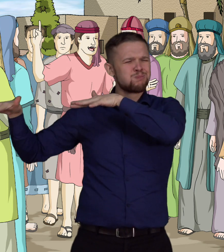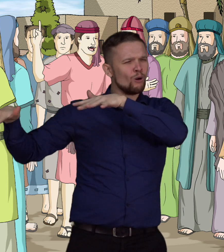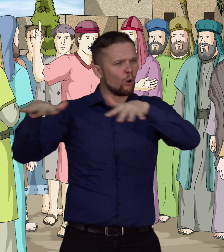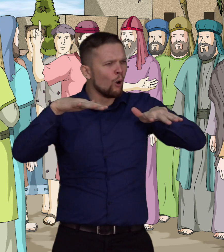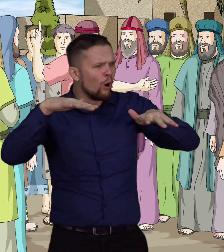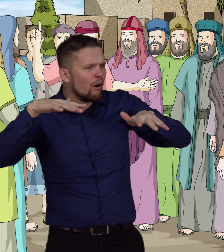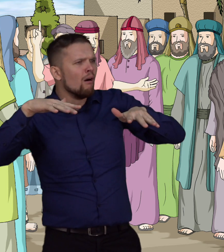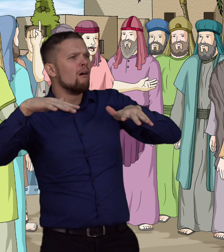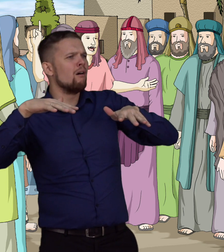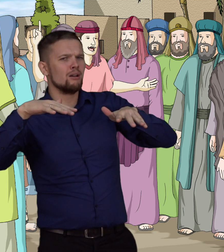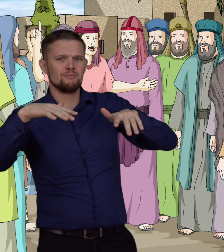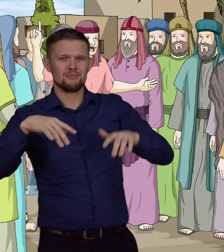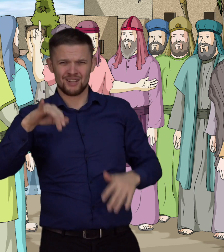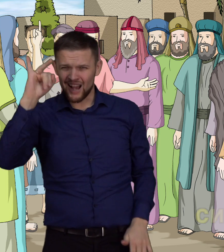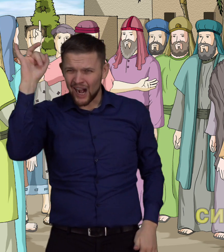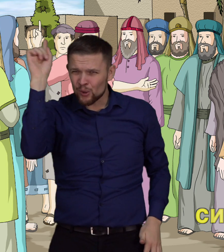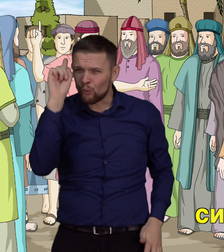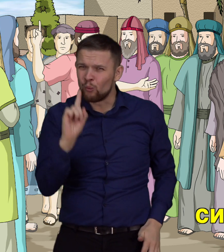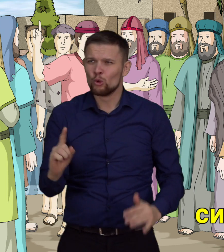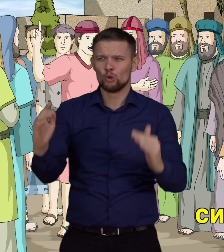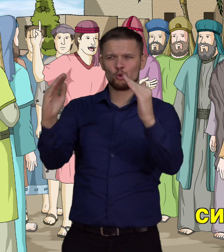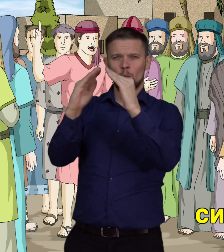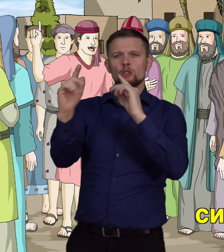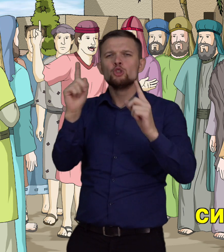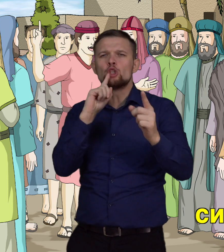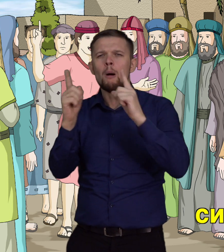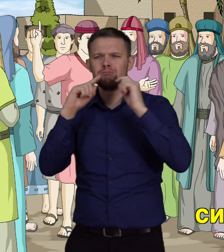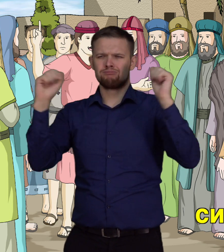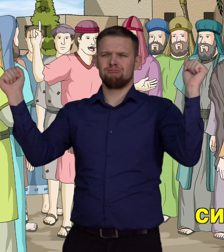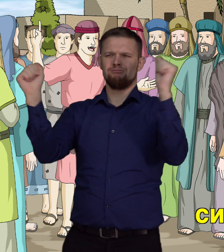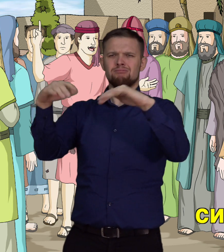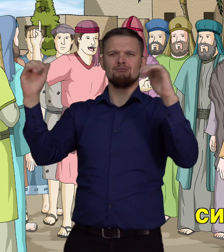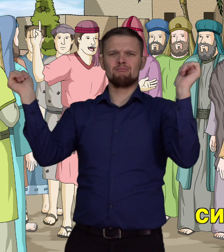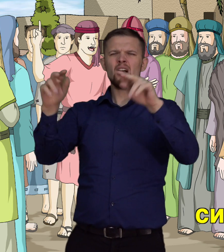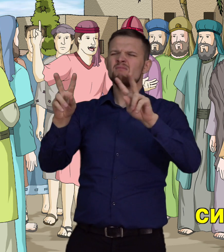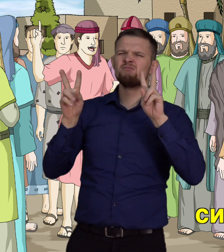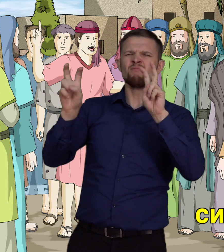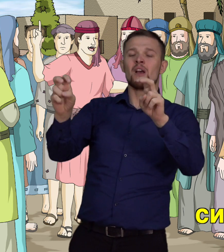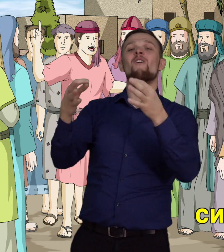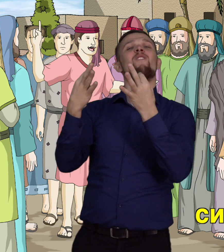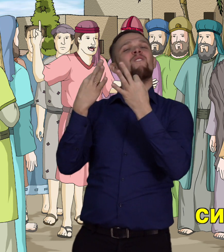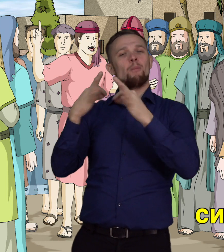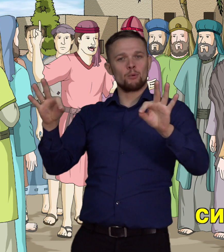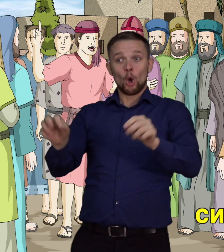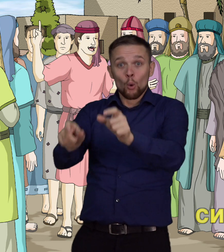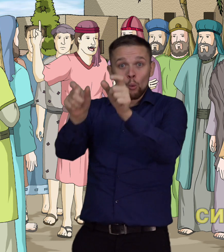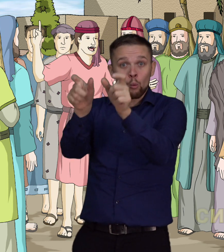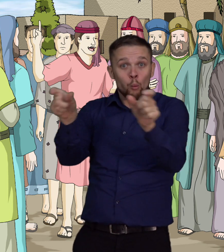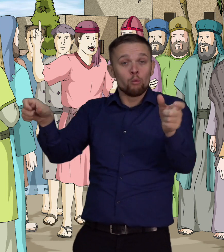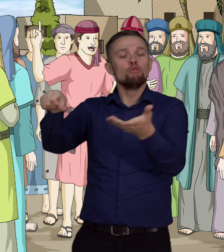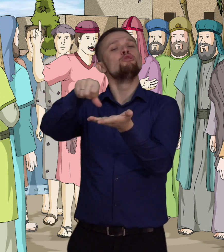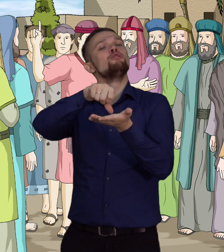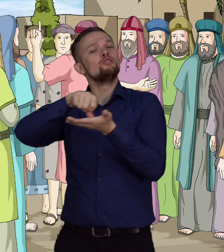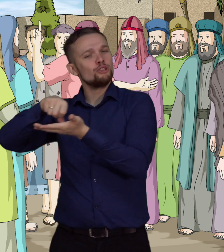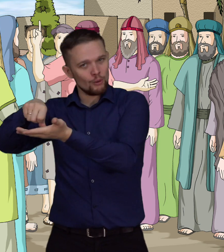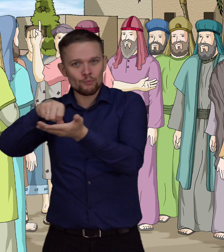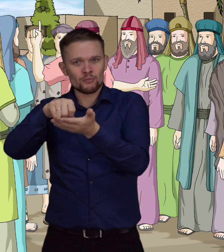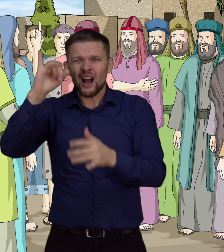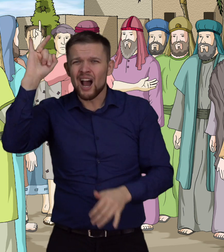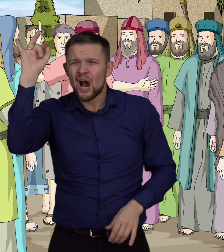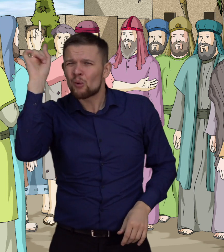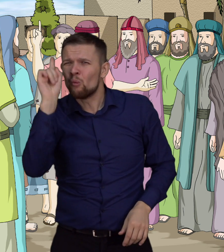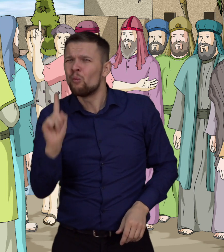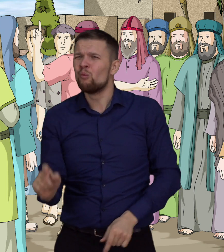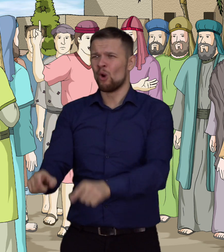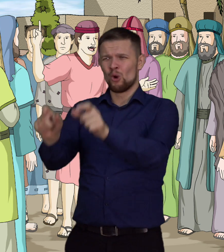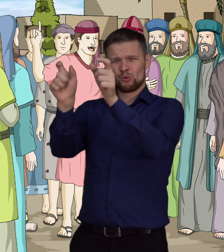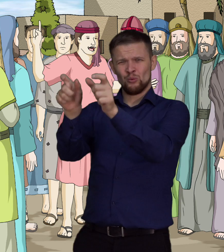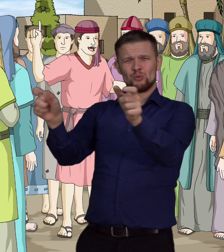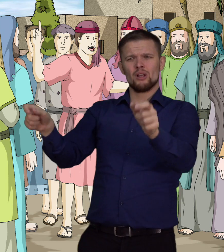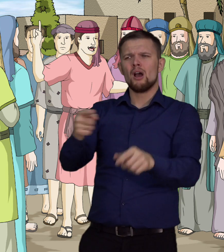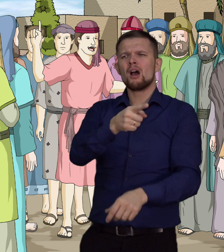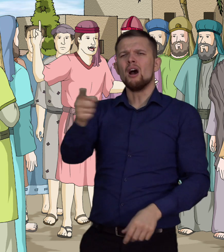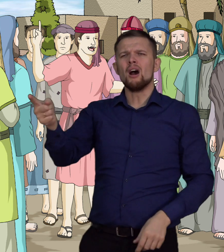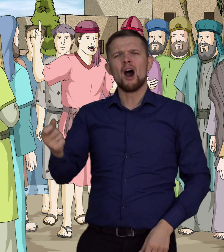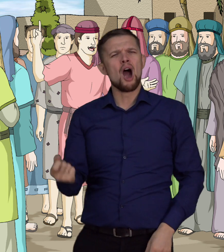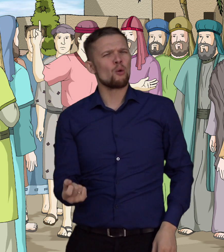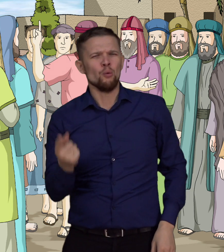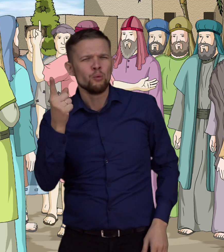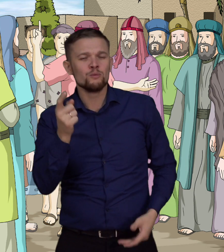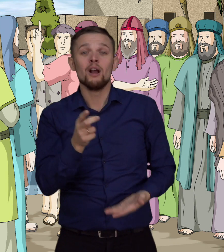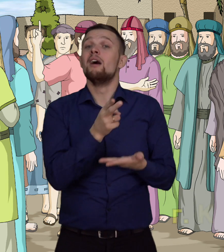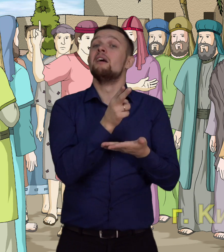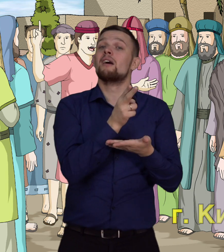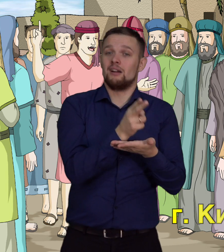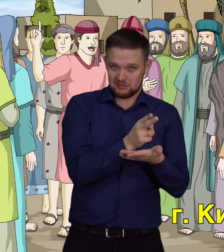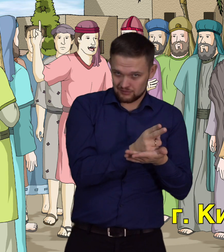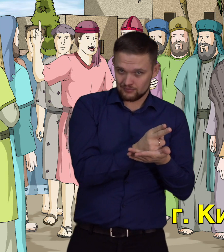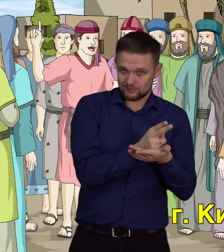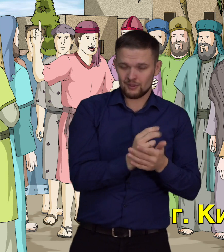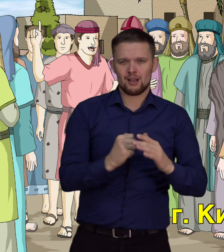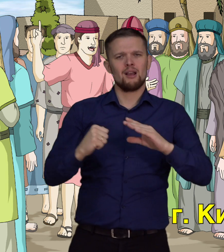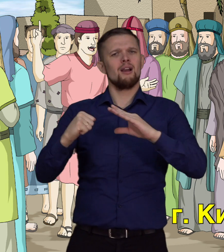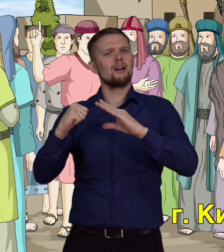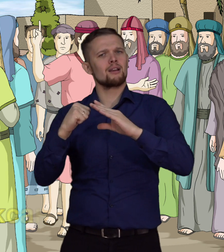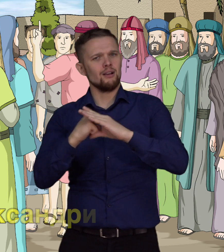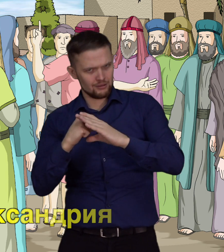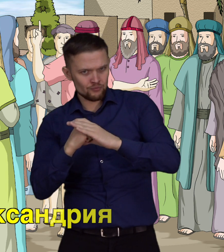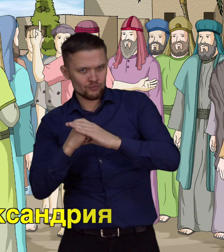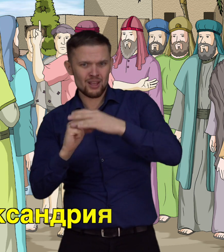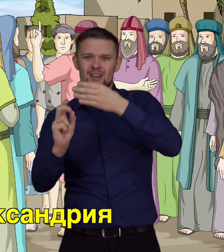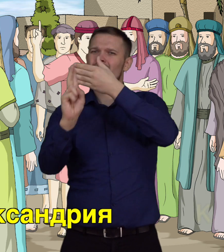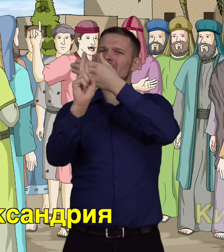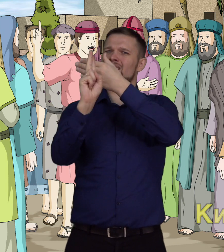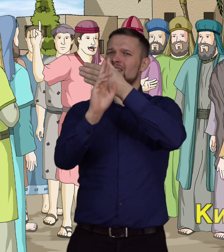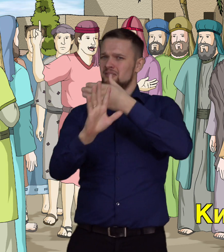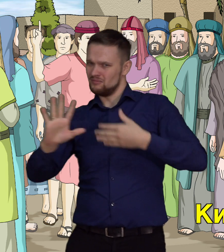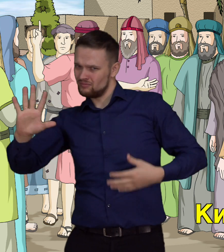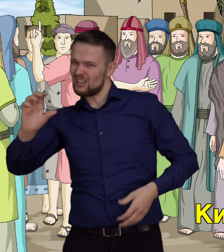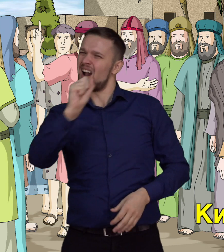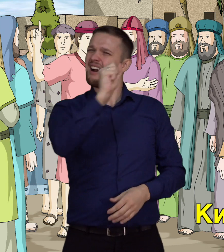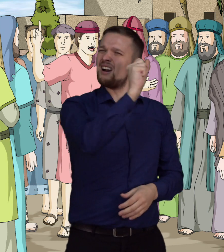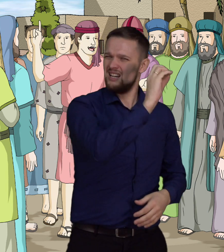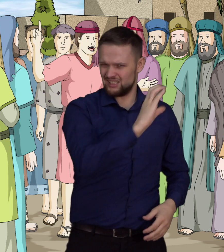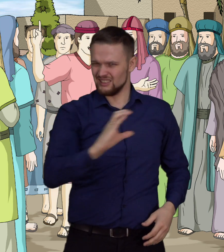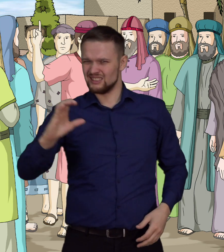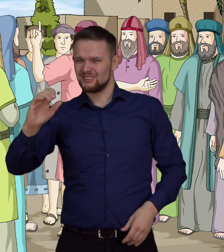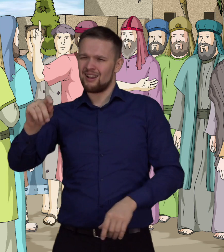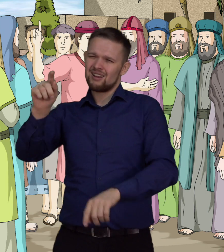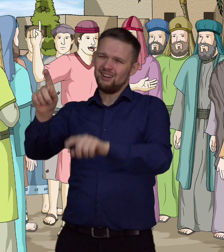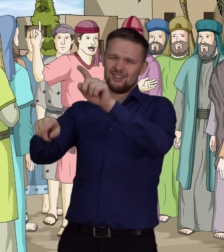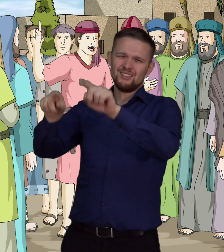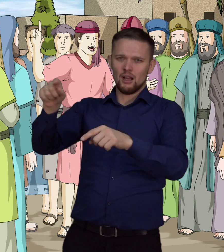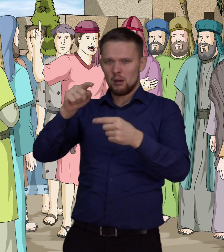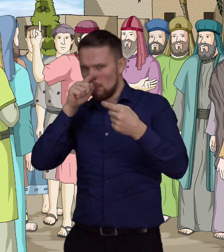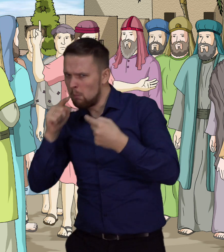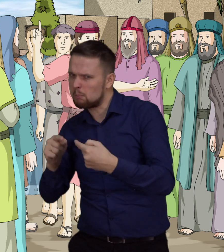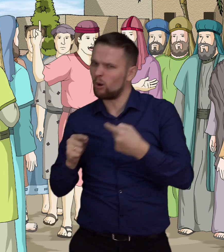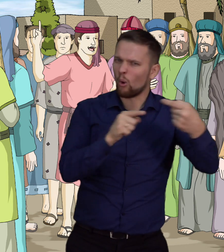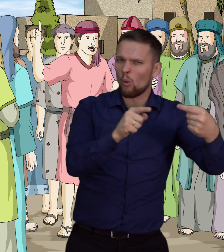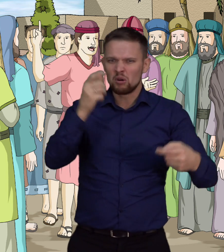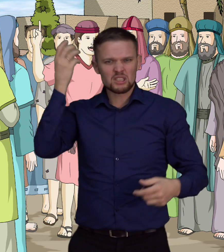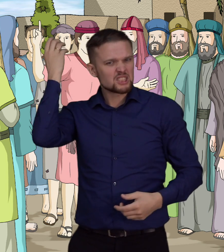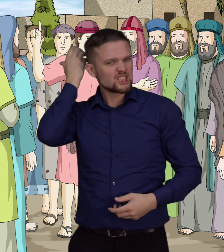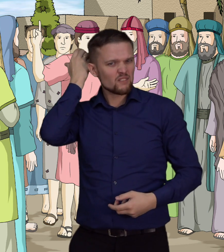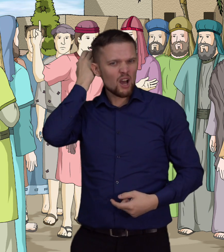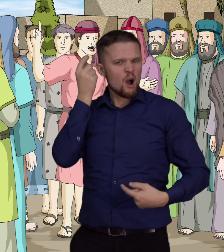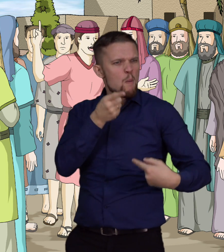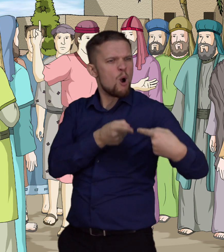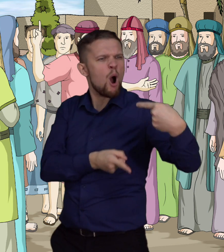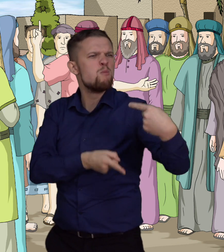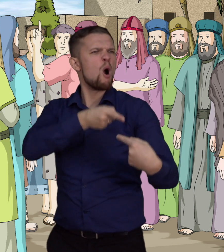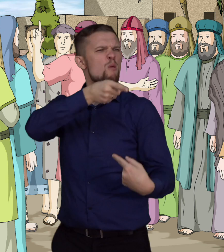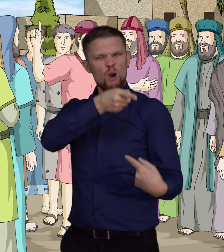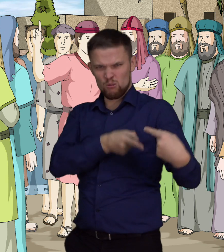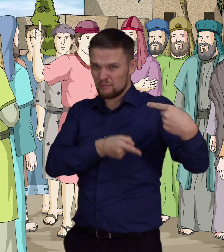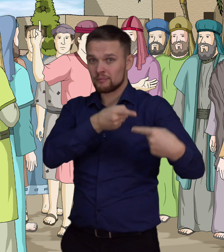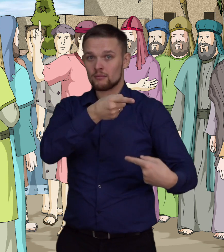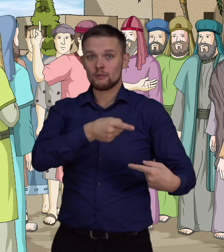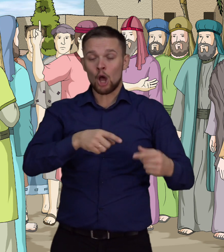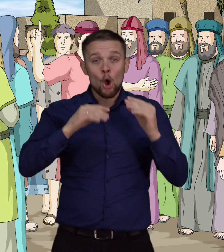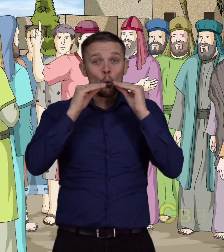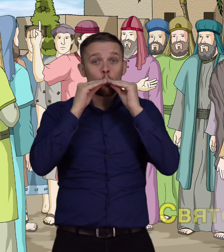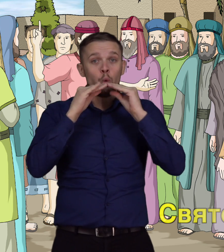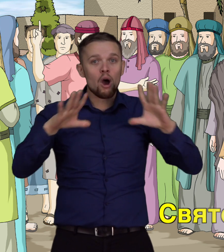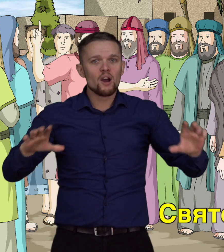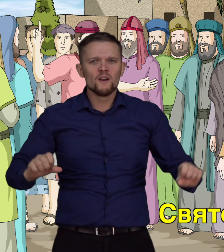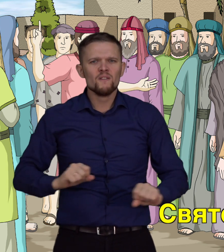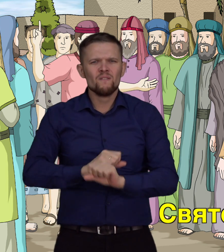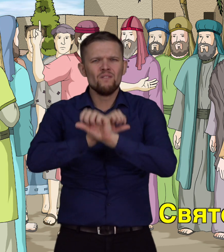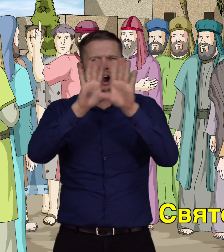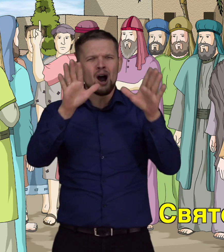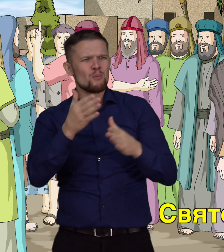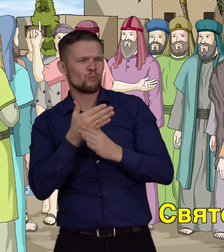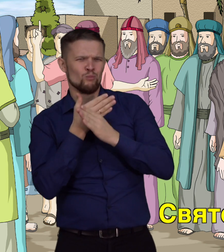But resistance arose from what was called the Synagogue of the Freedmen, including Cyrenians, Alexandrians, and men from the provinces of Cilicia and Asia.